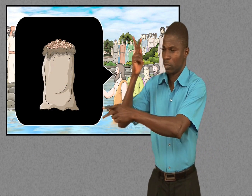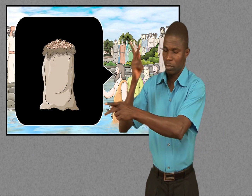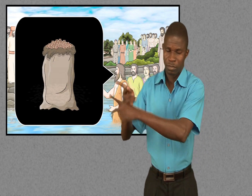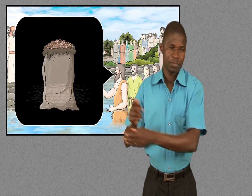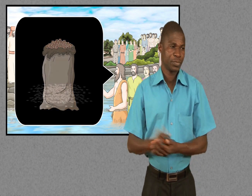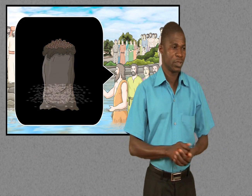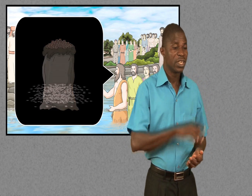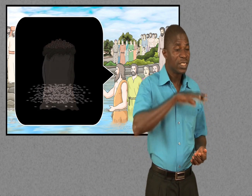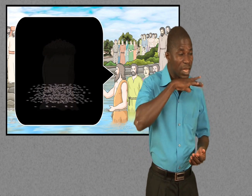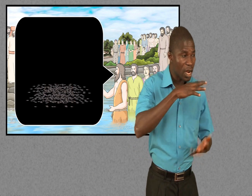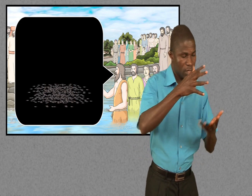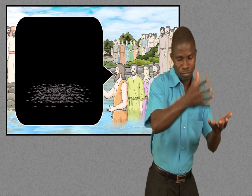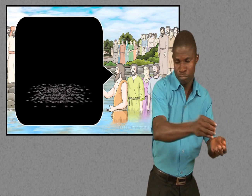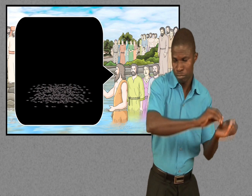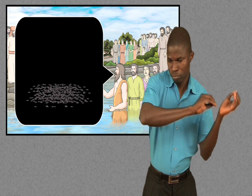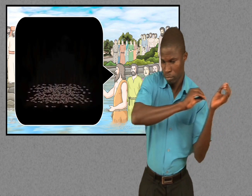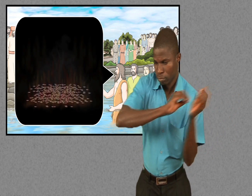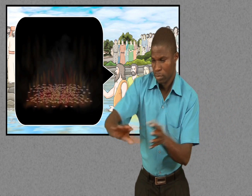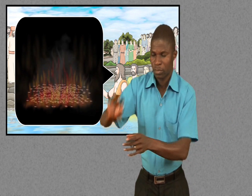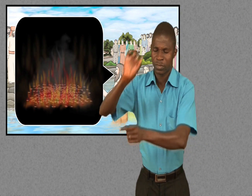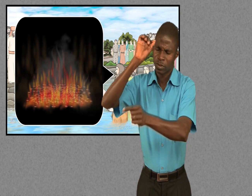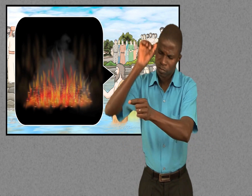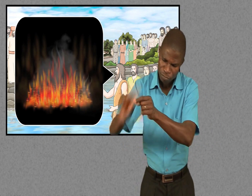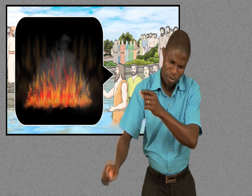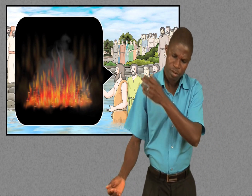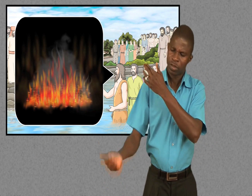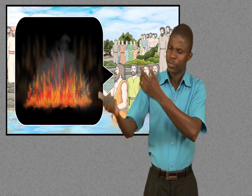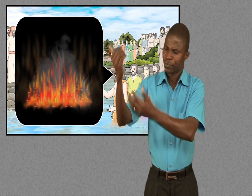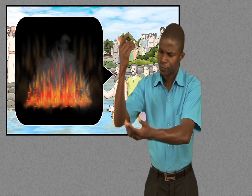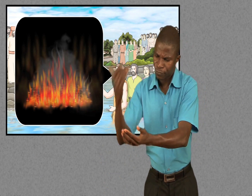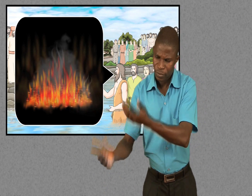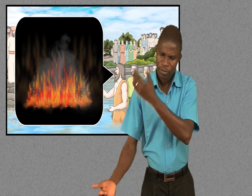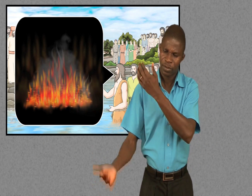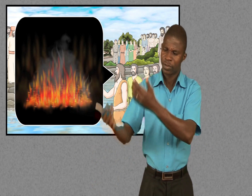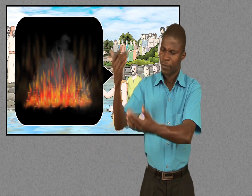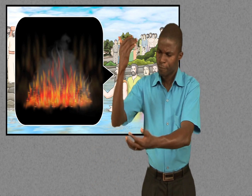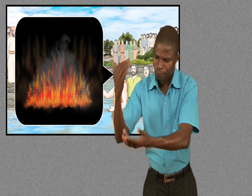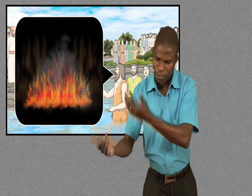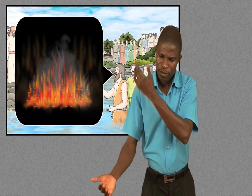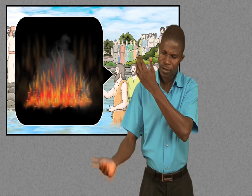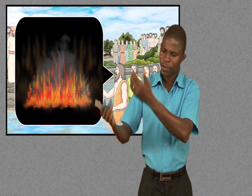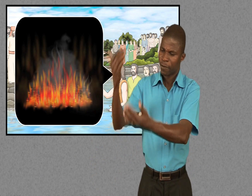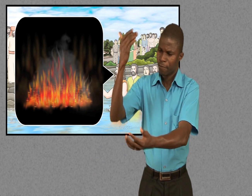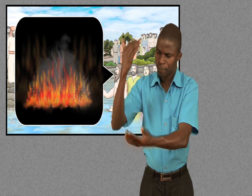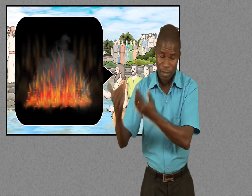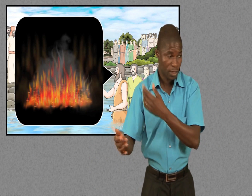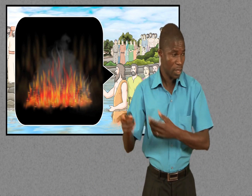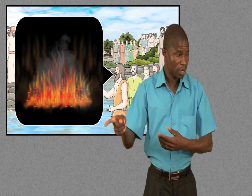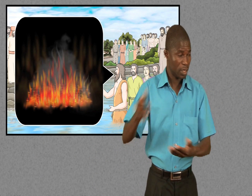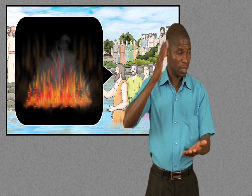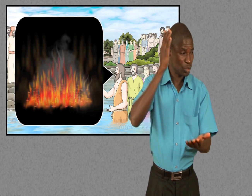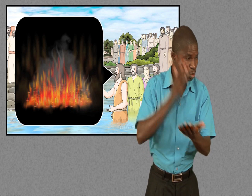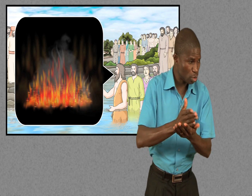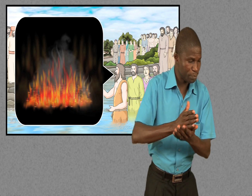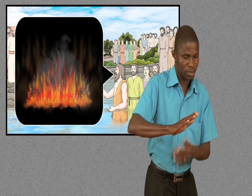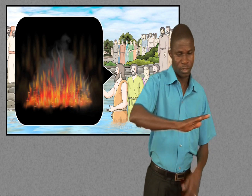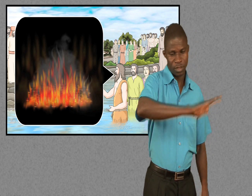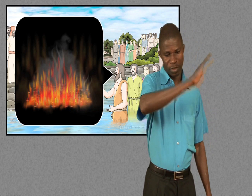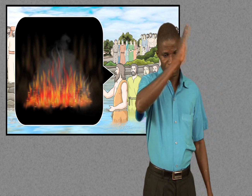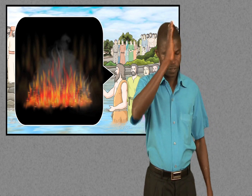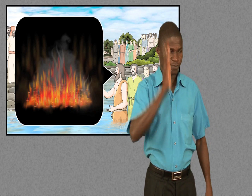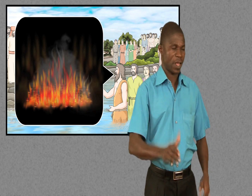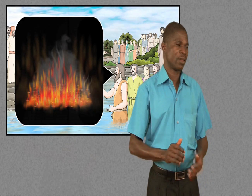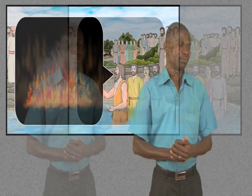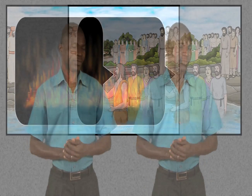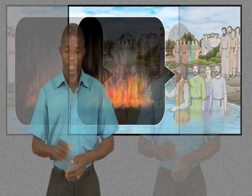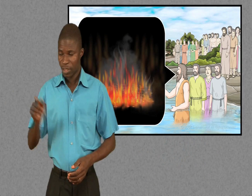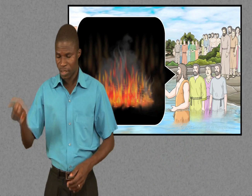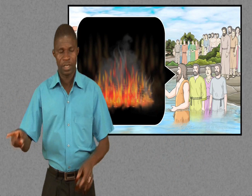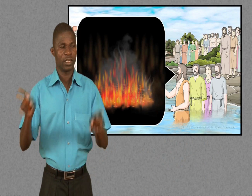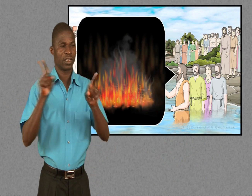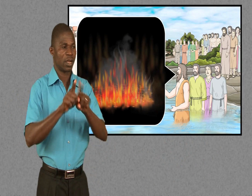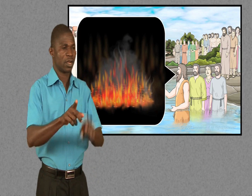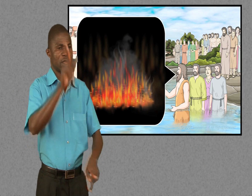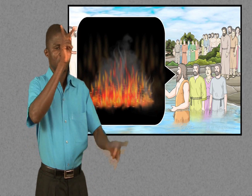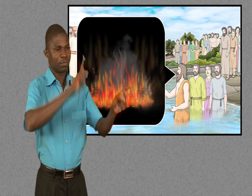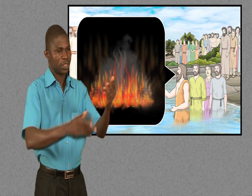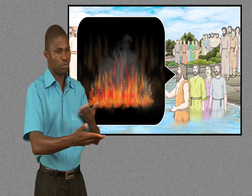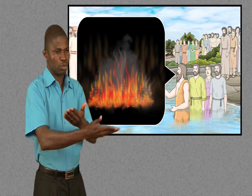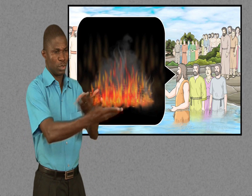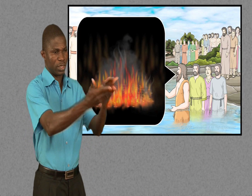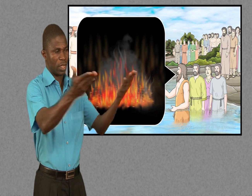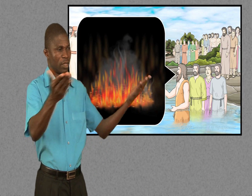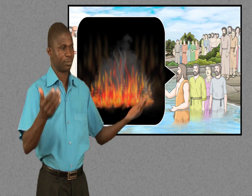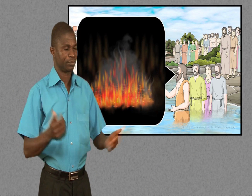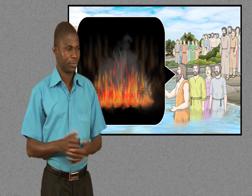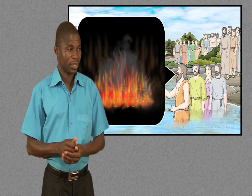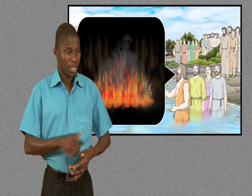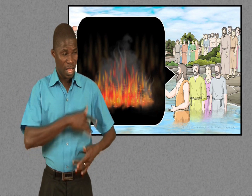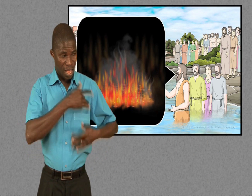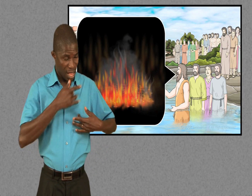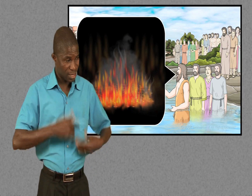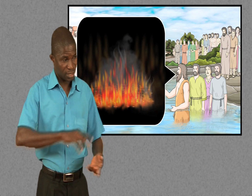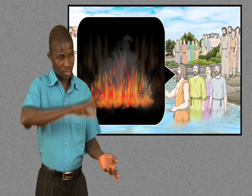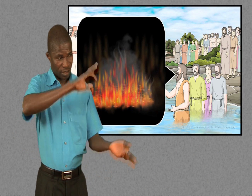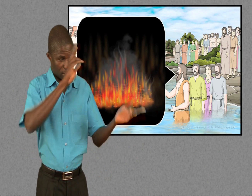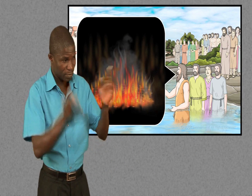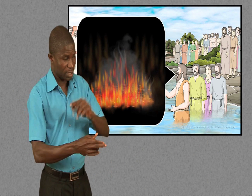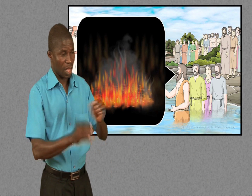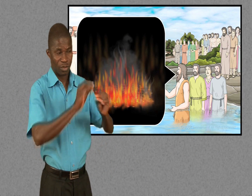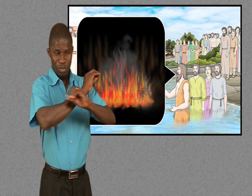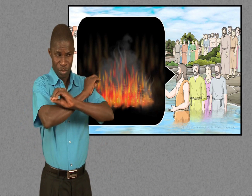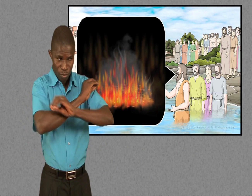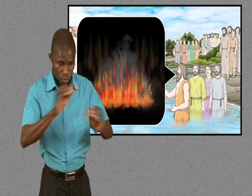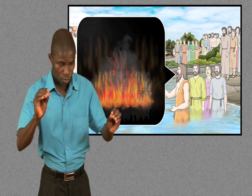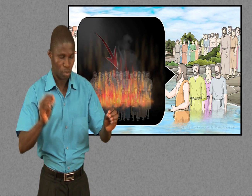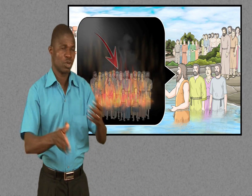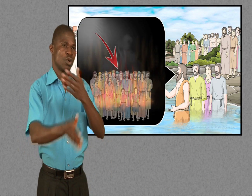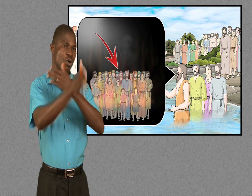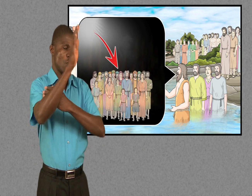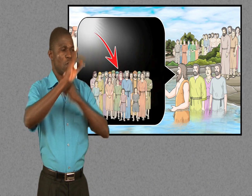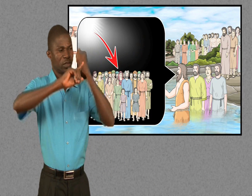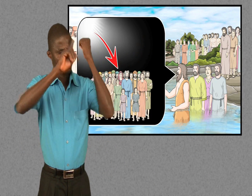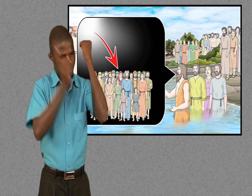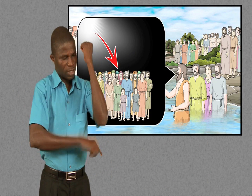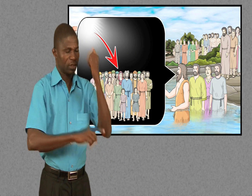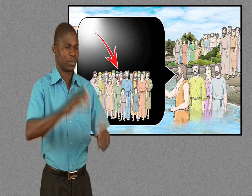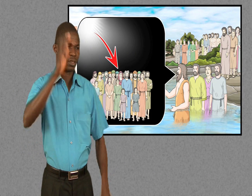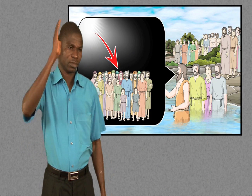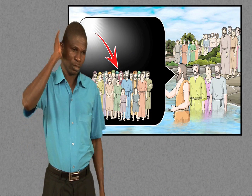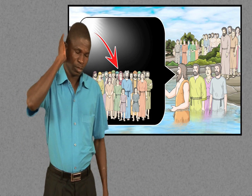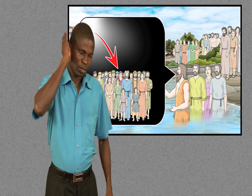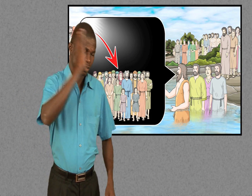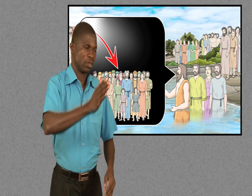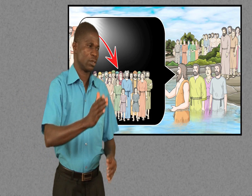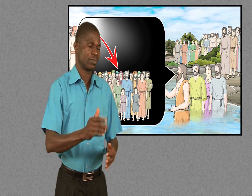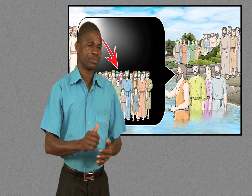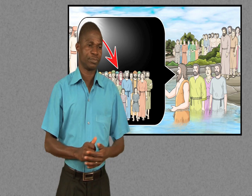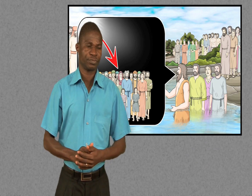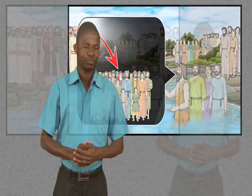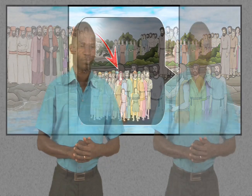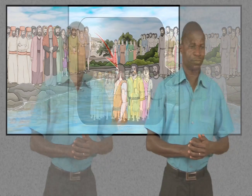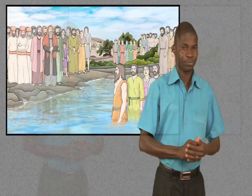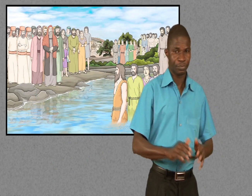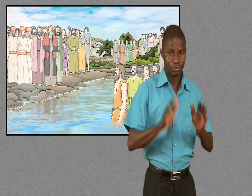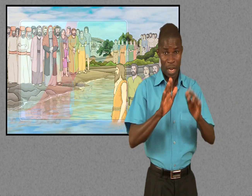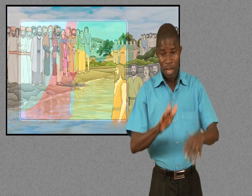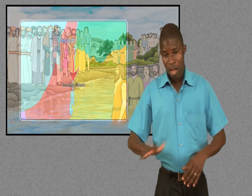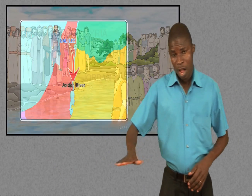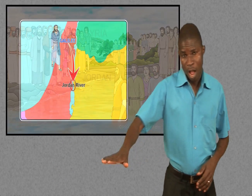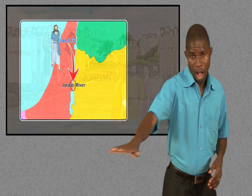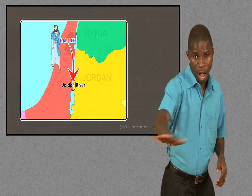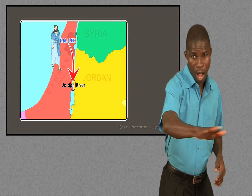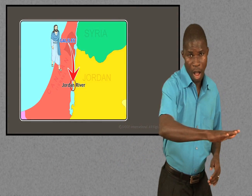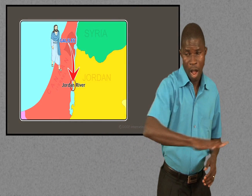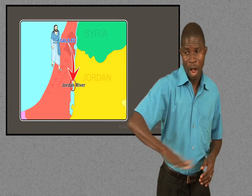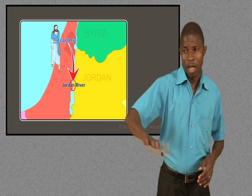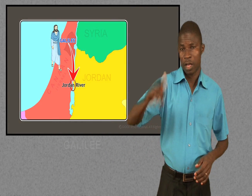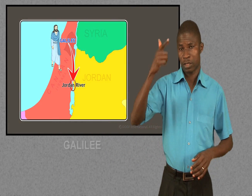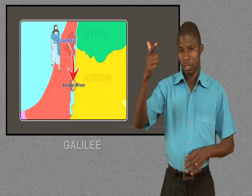but He will burn up the chaff with unquenchable fire.”